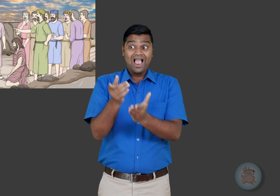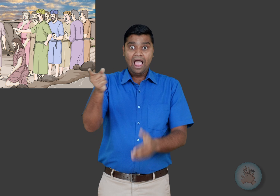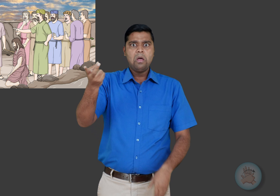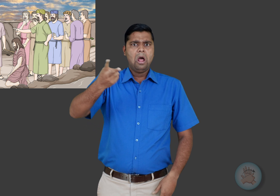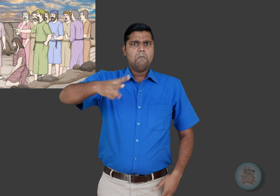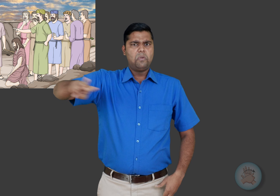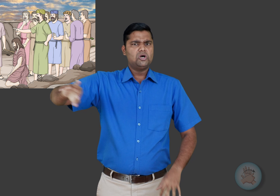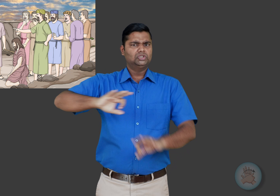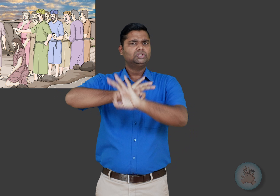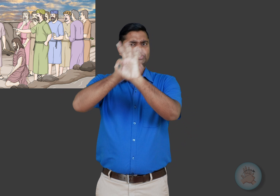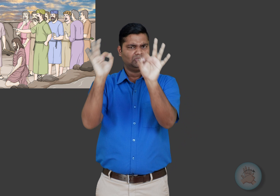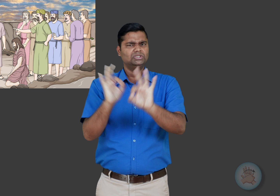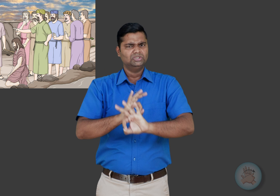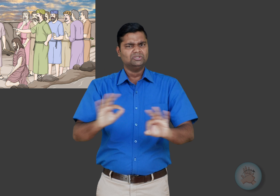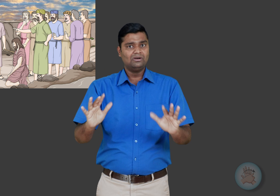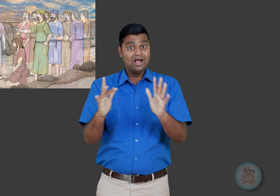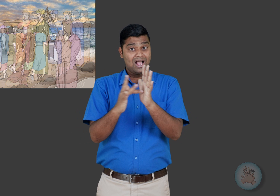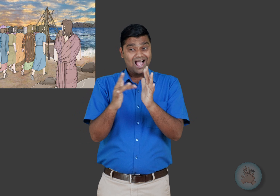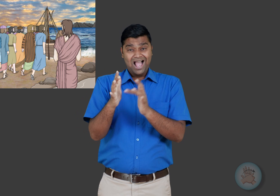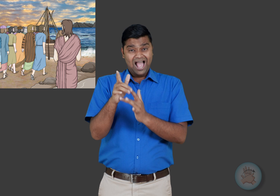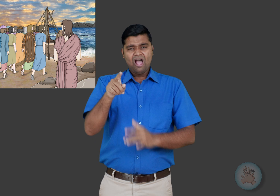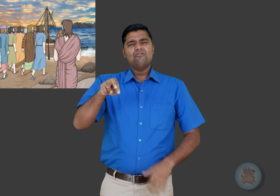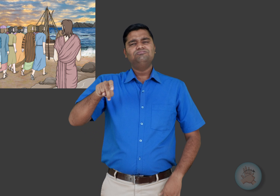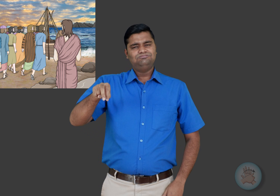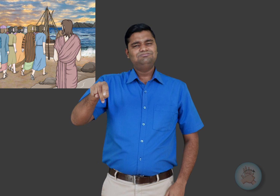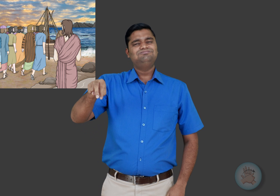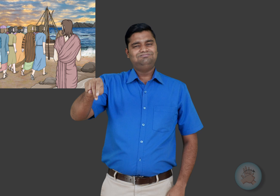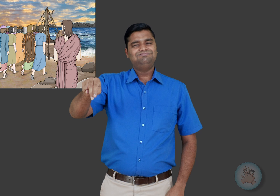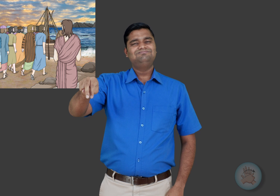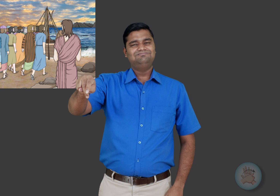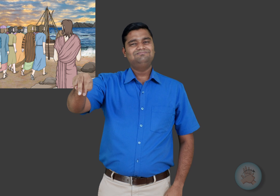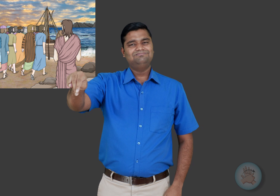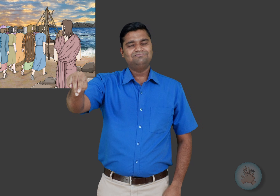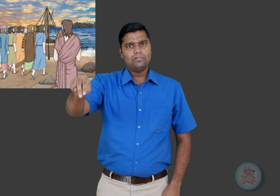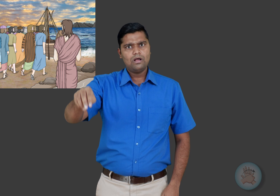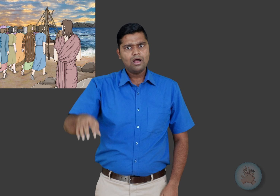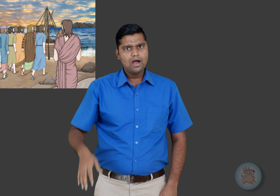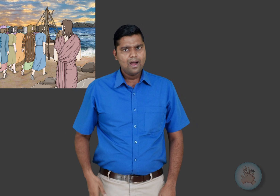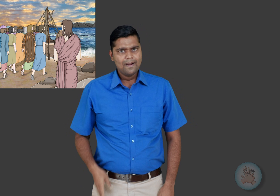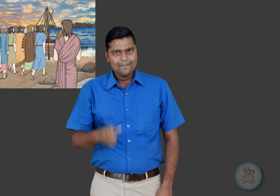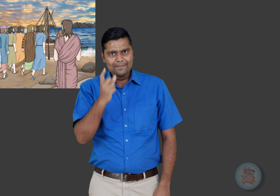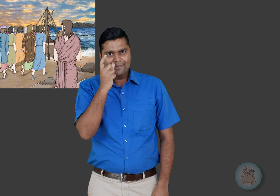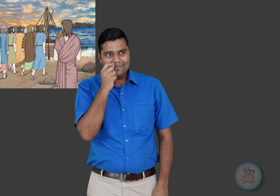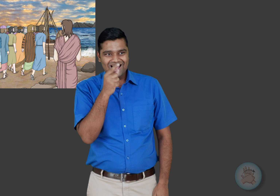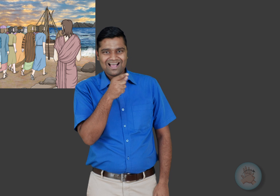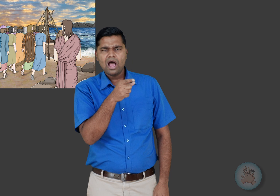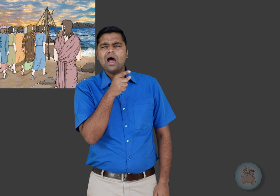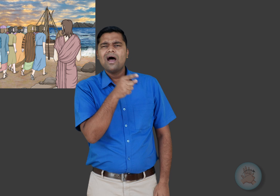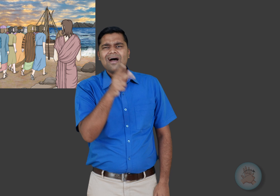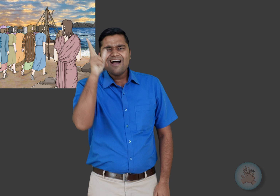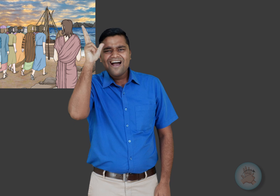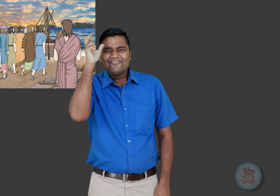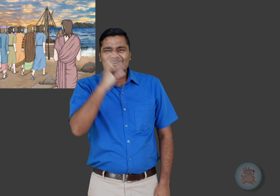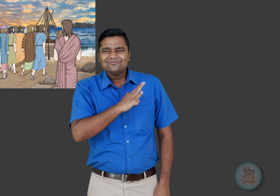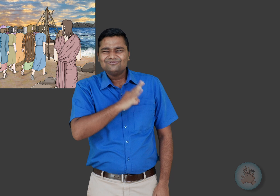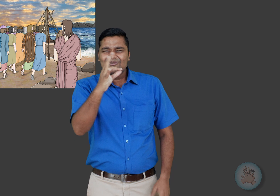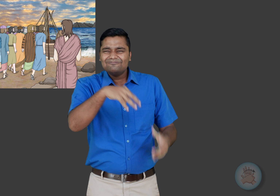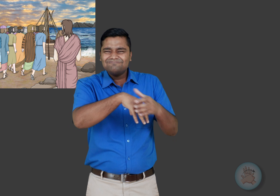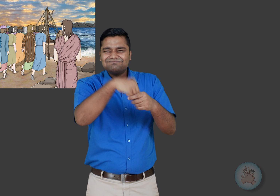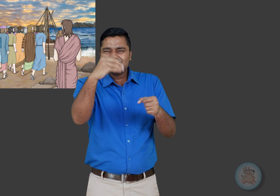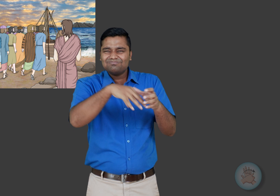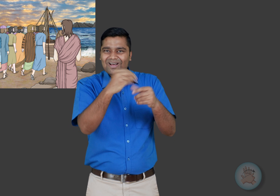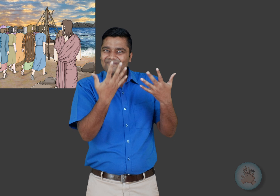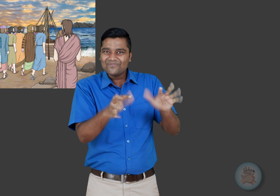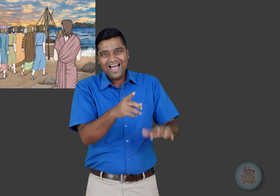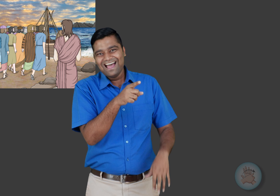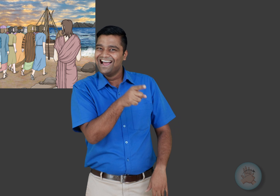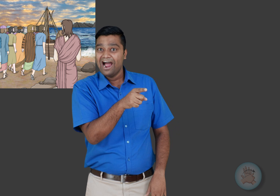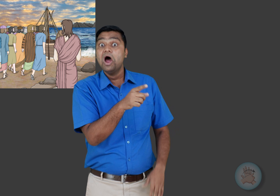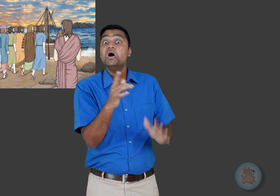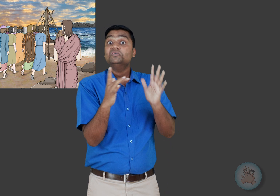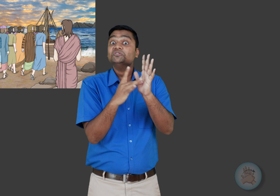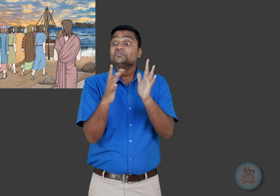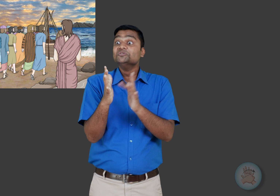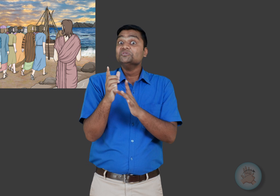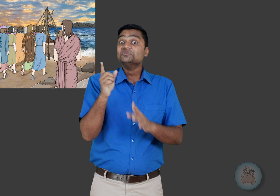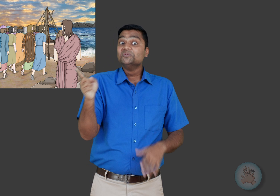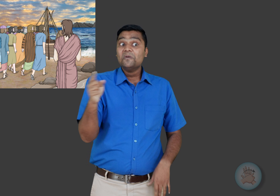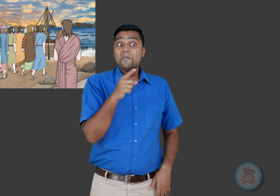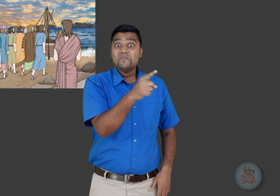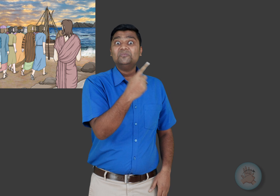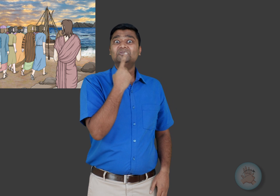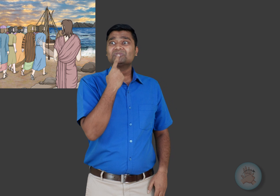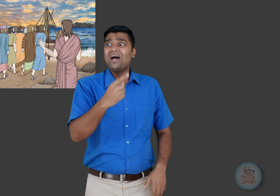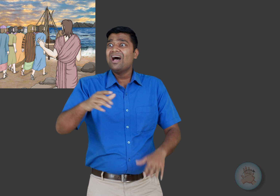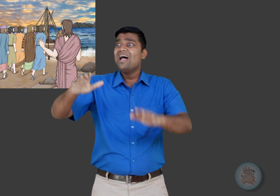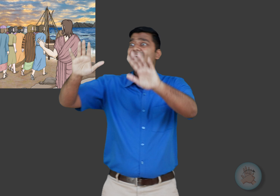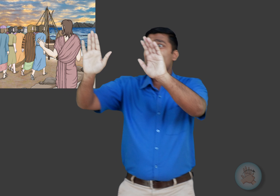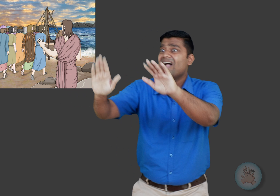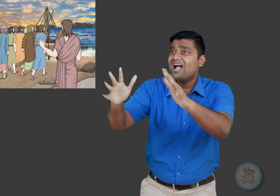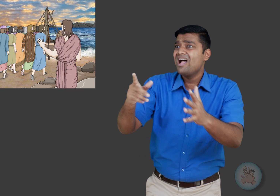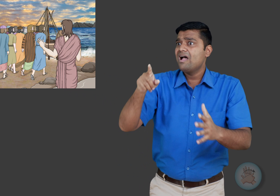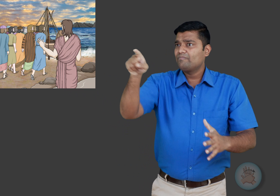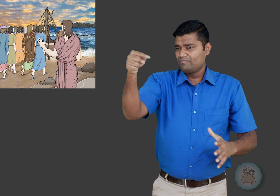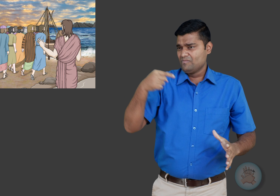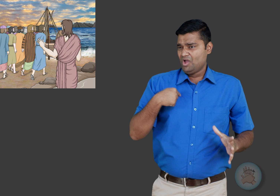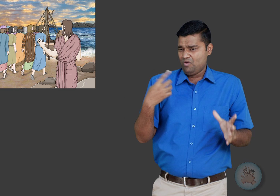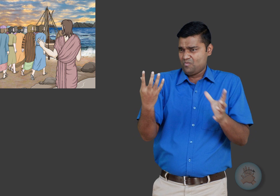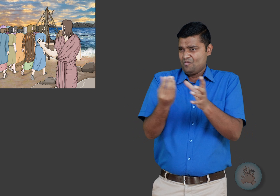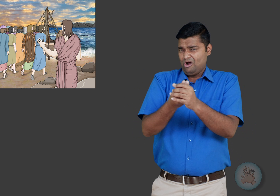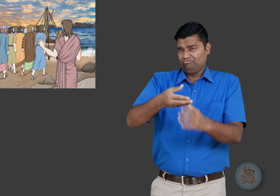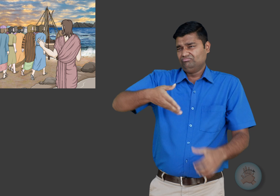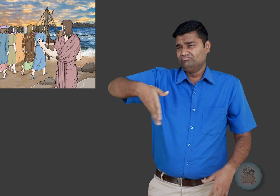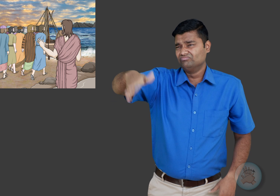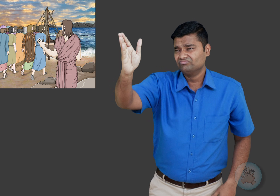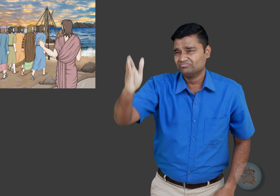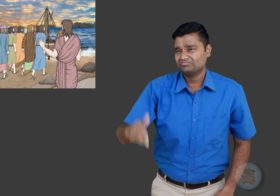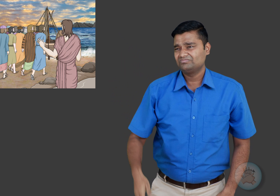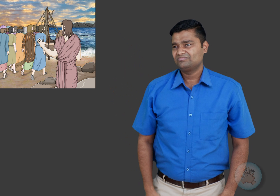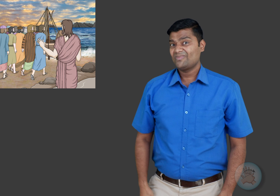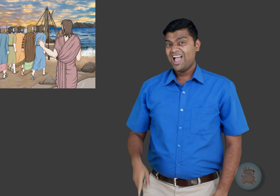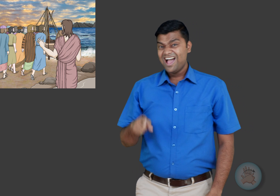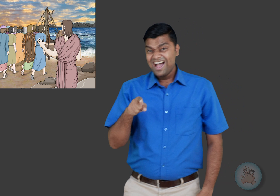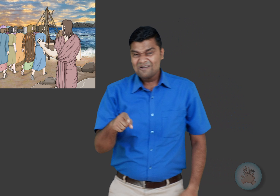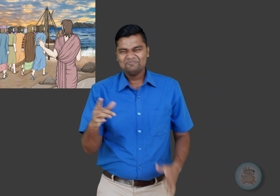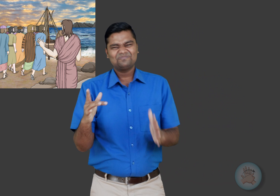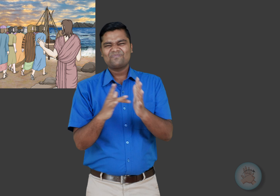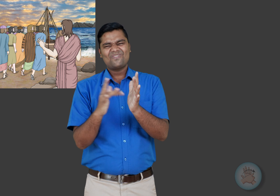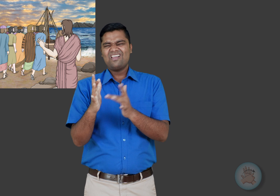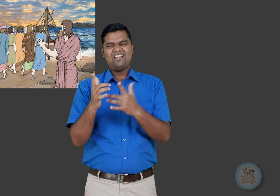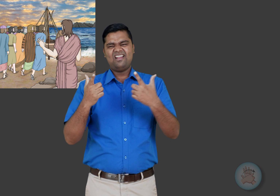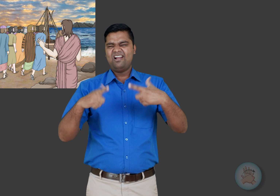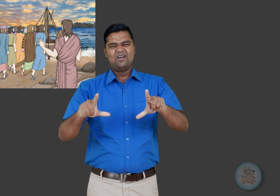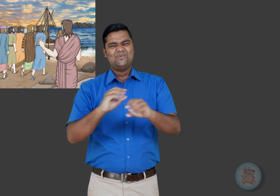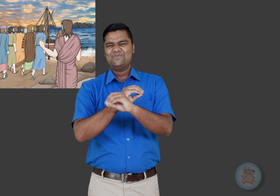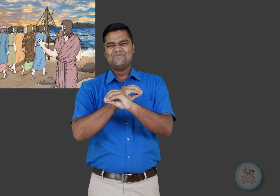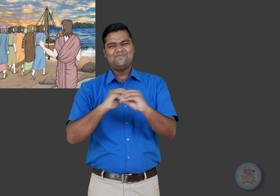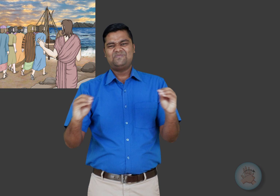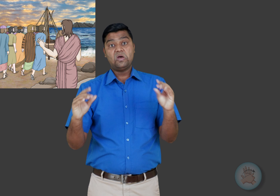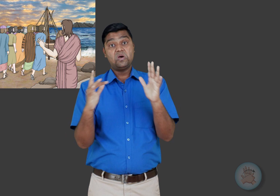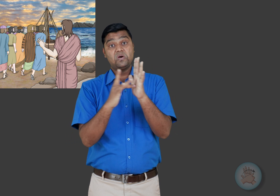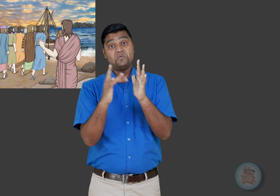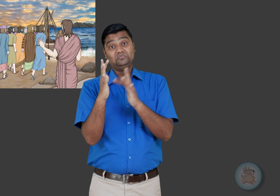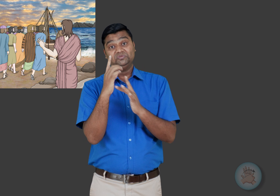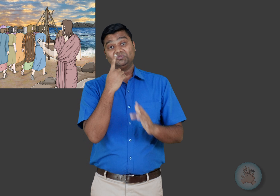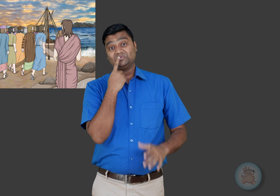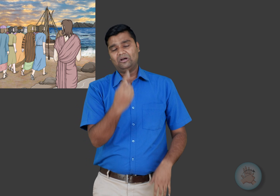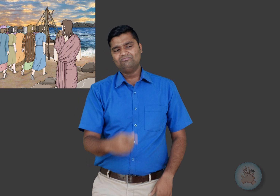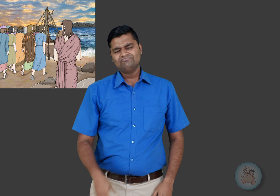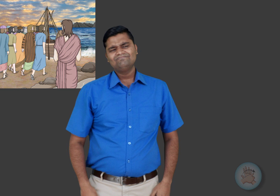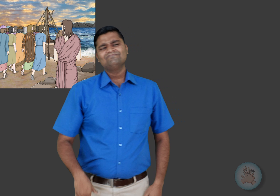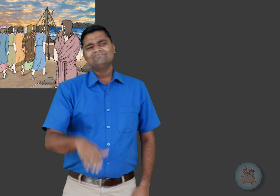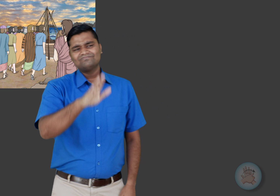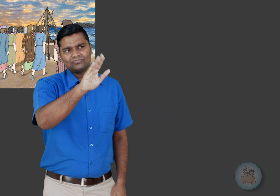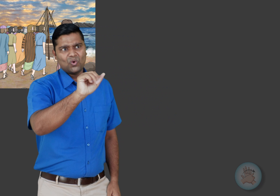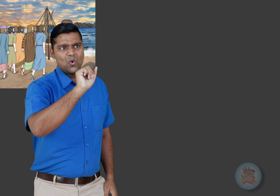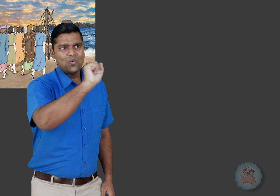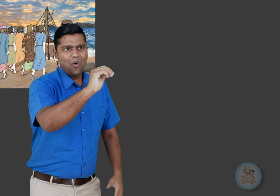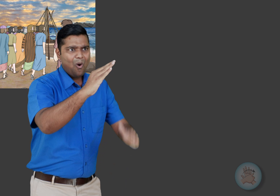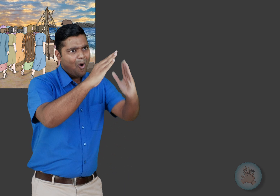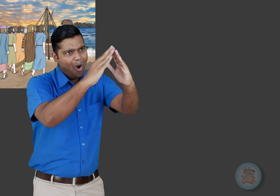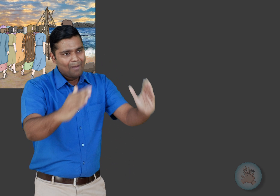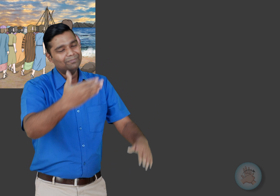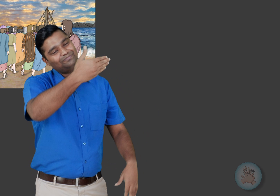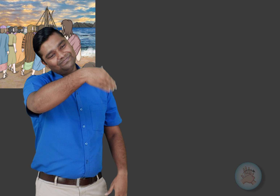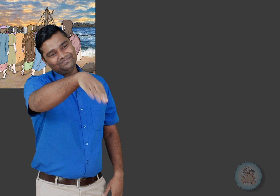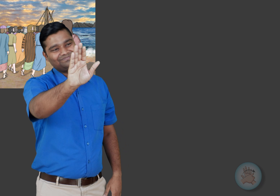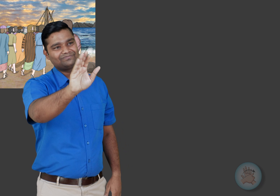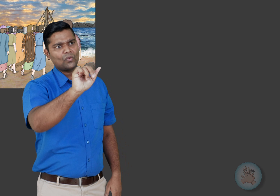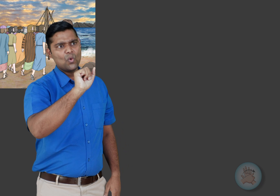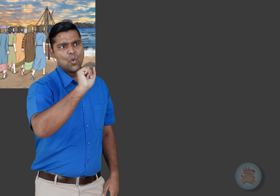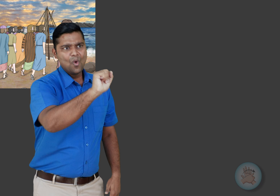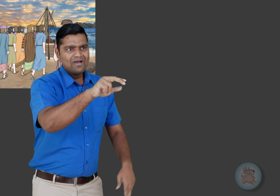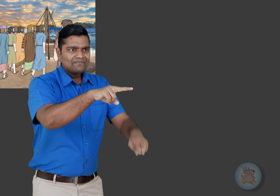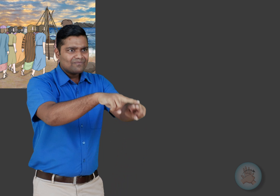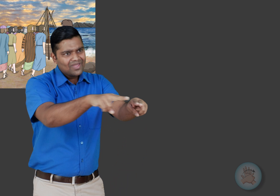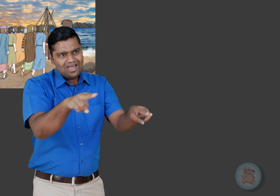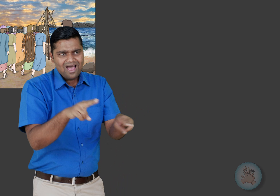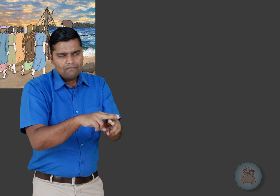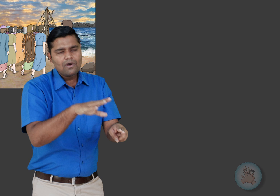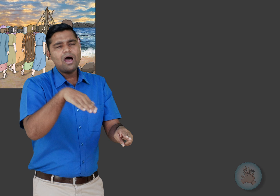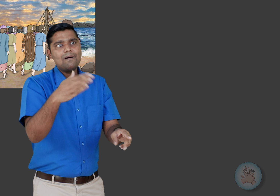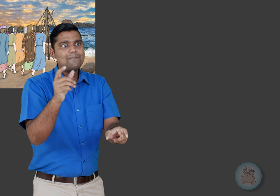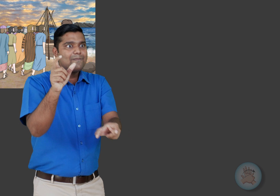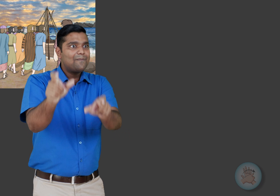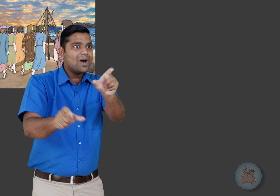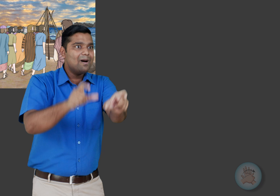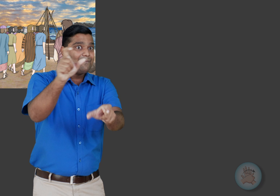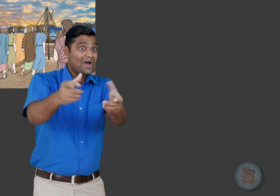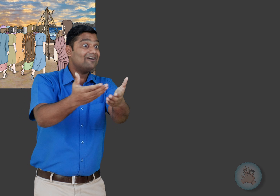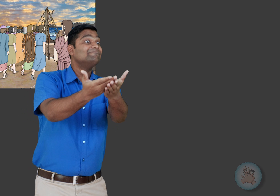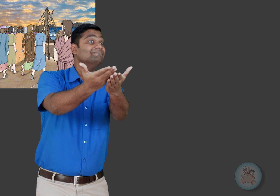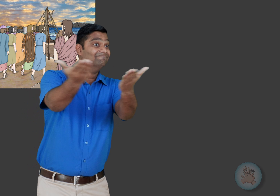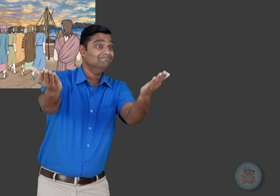As He was getting into the boat, the man who had been possessed by the demons begged to go with Him. But Jesus would not allow him.